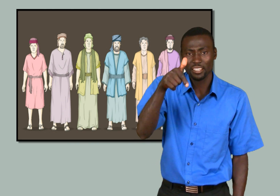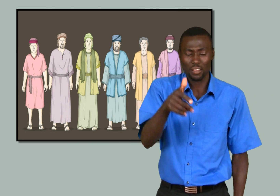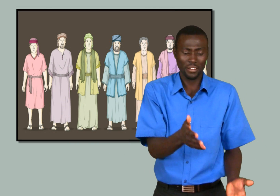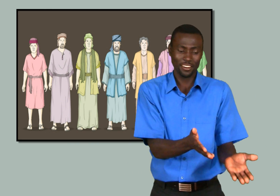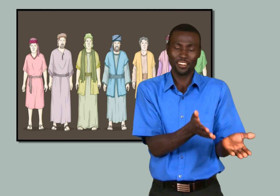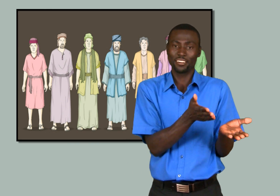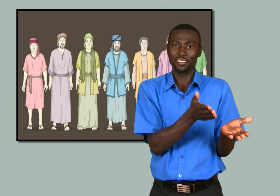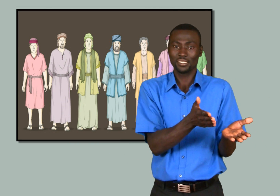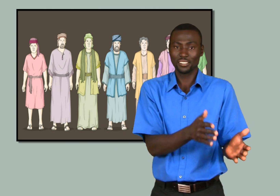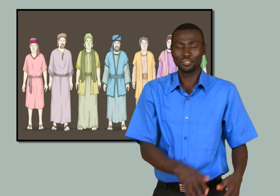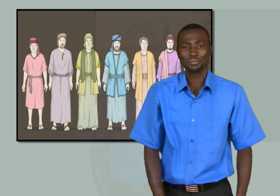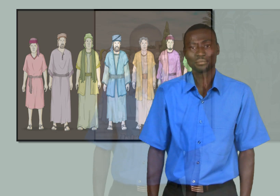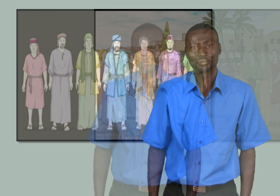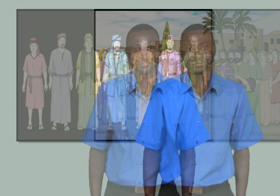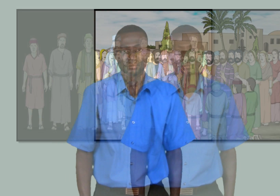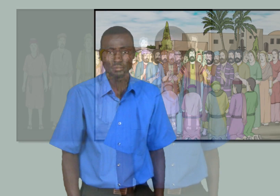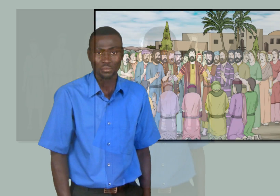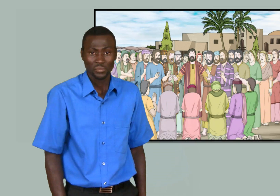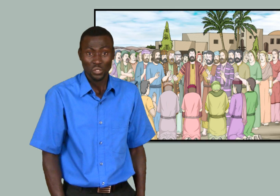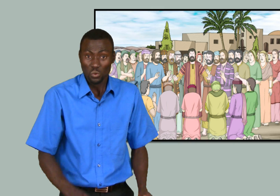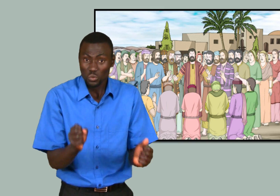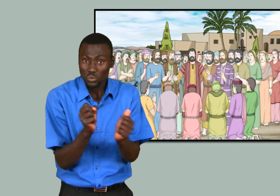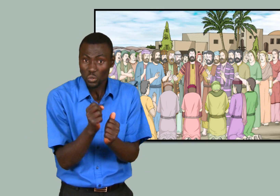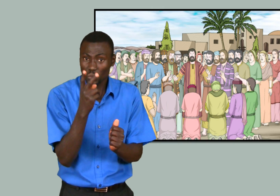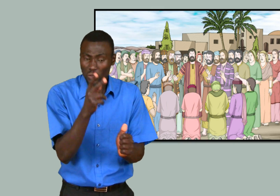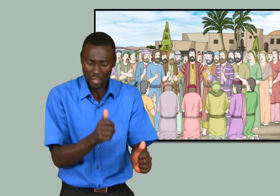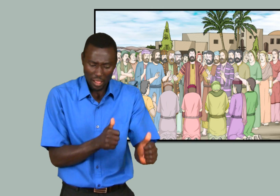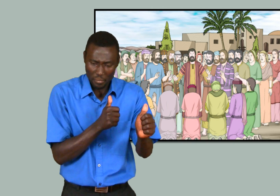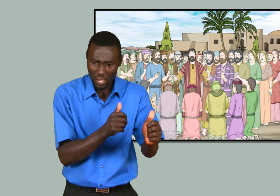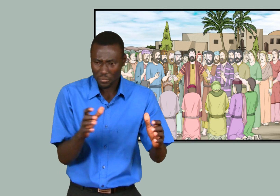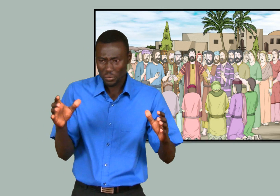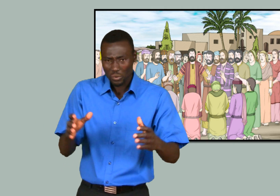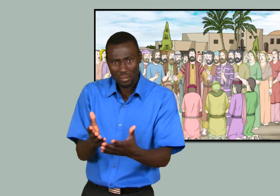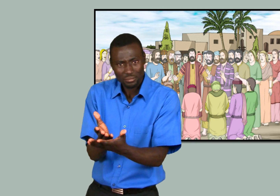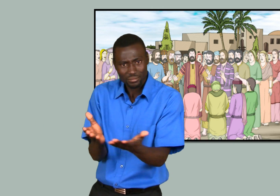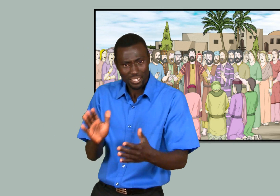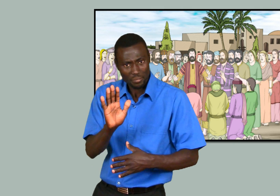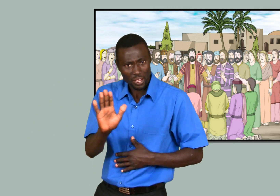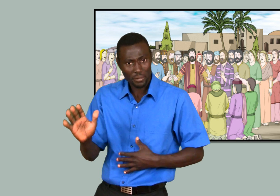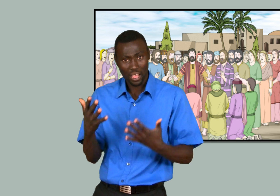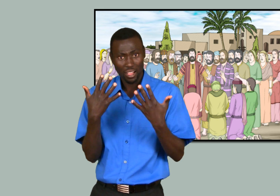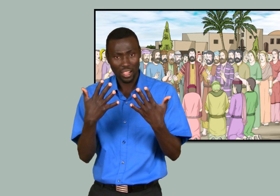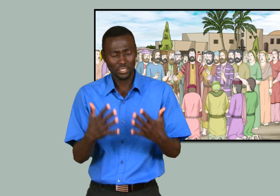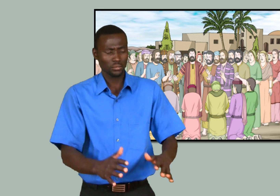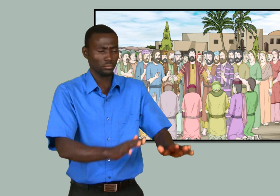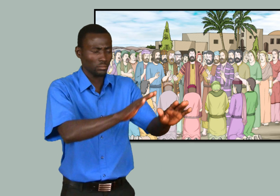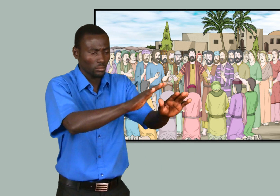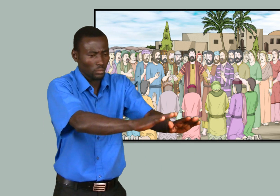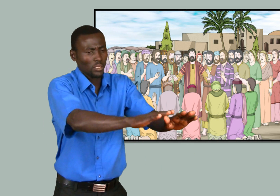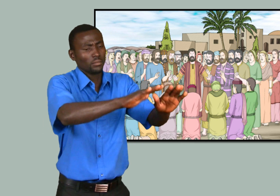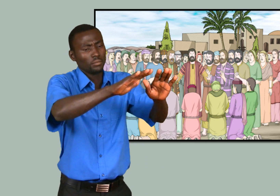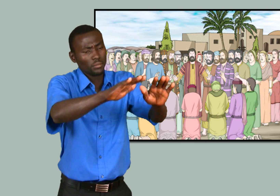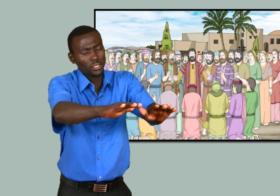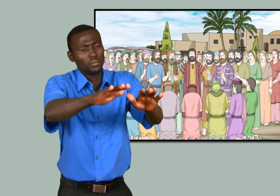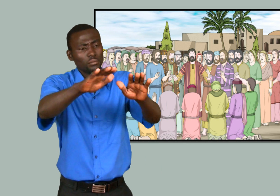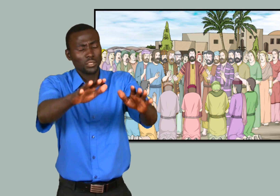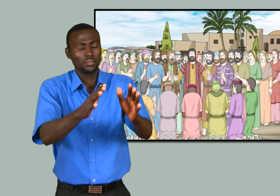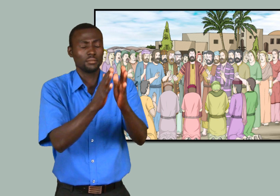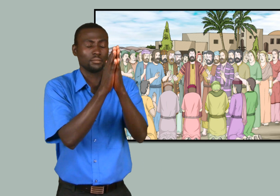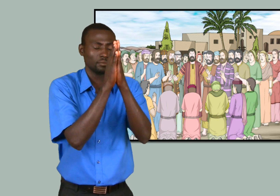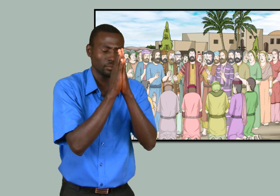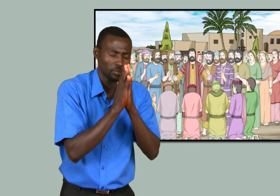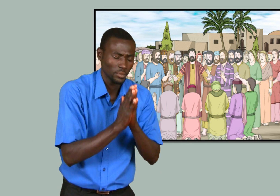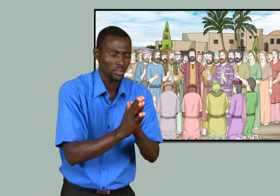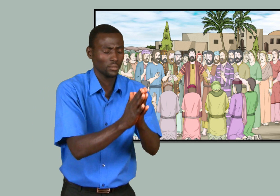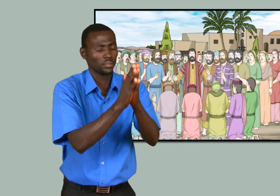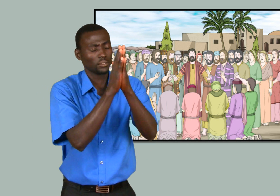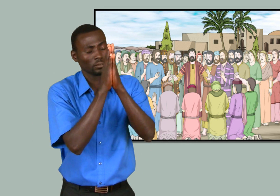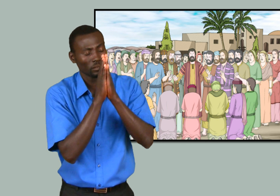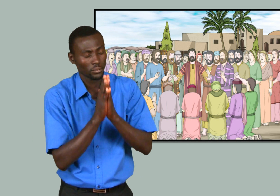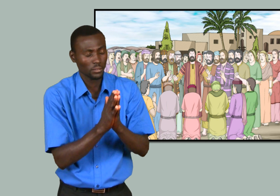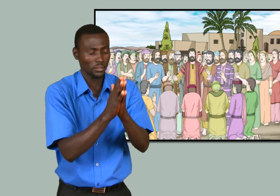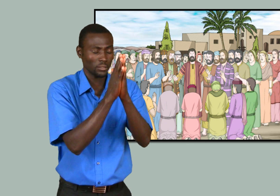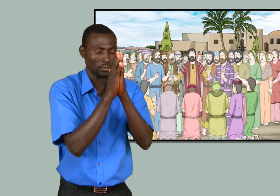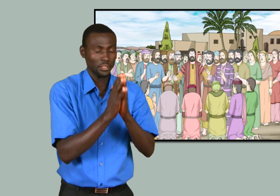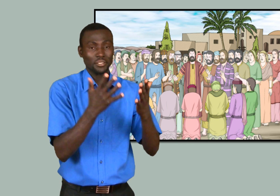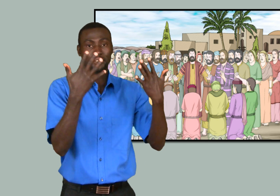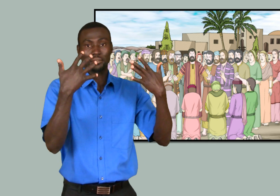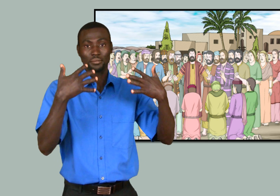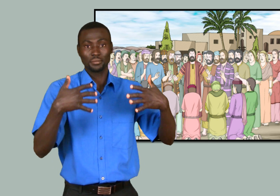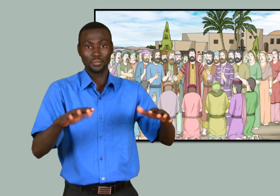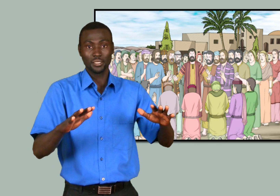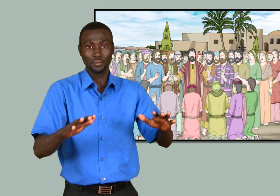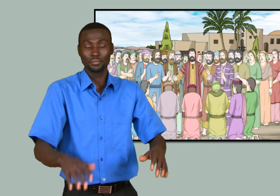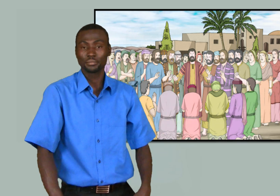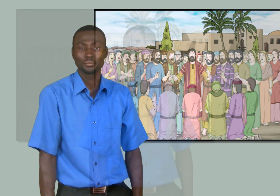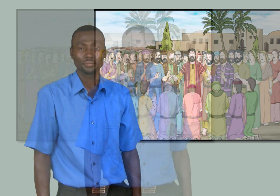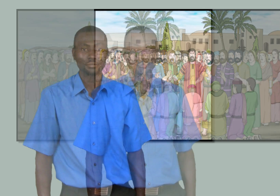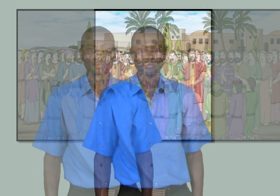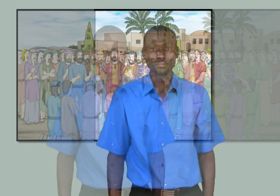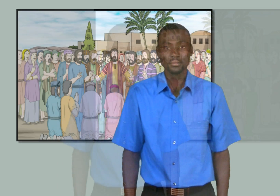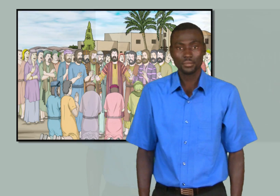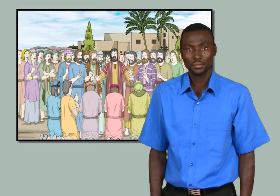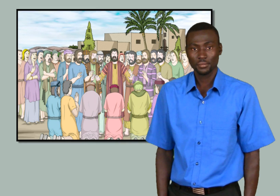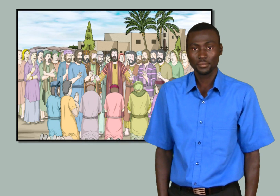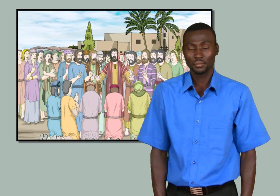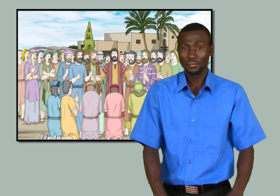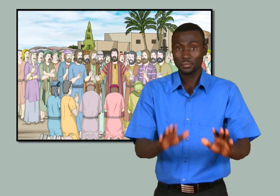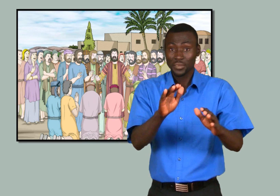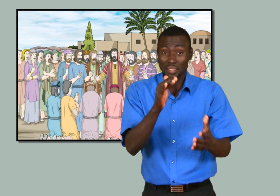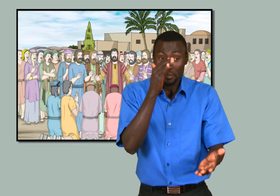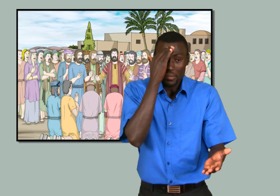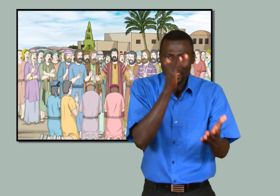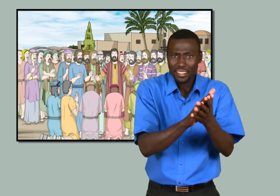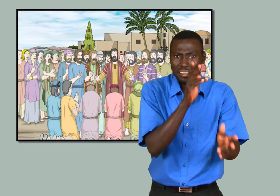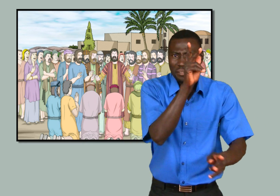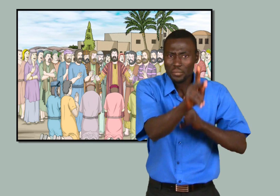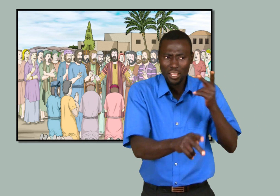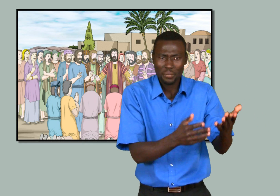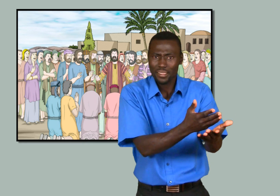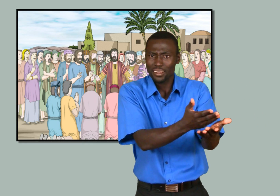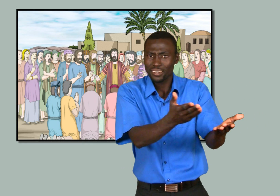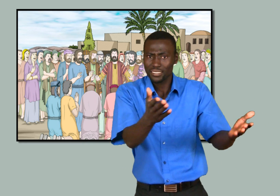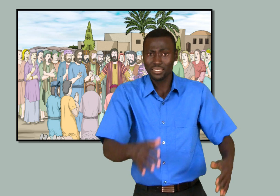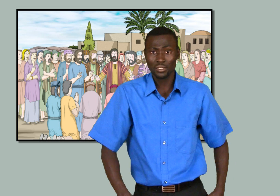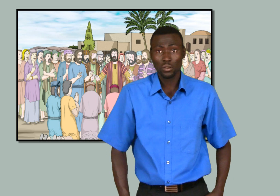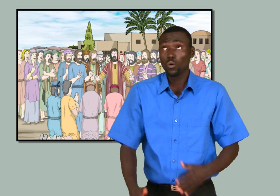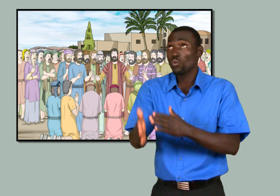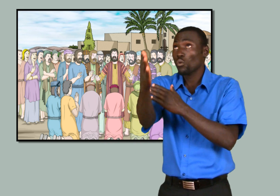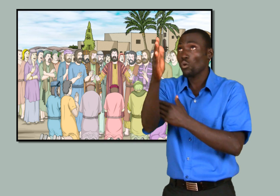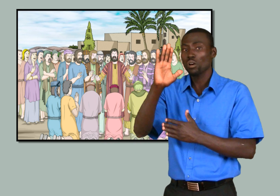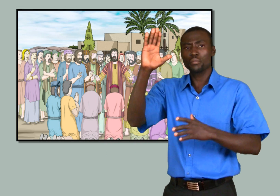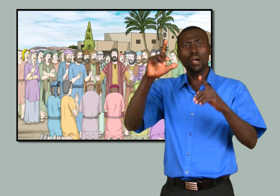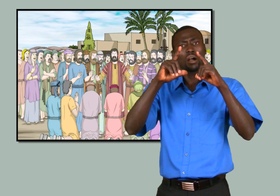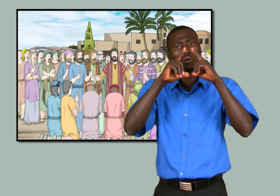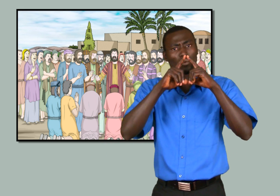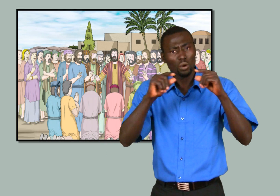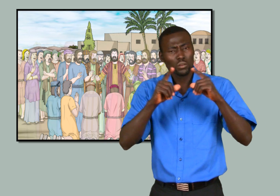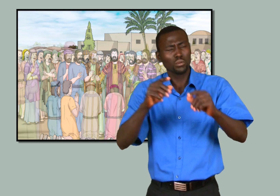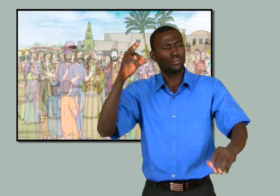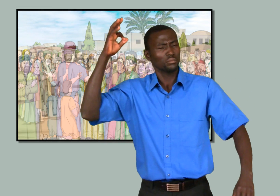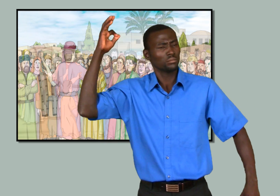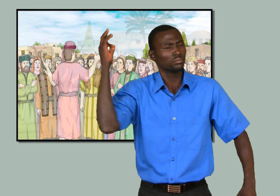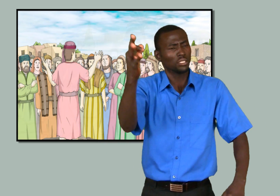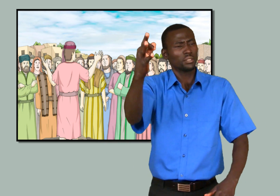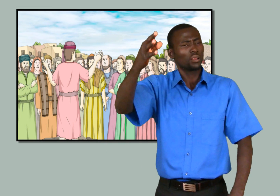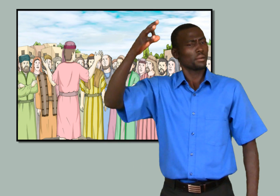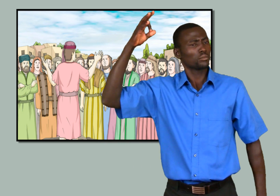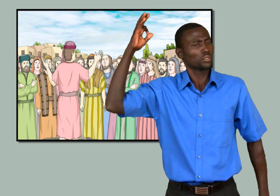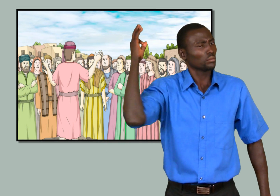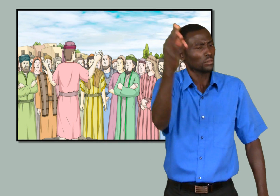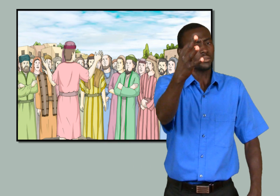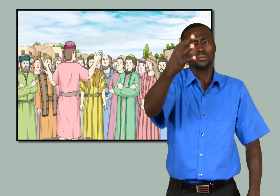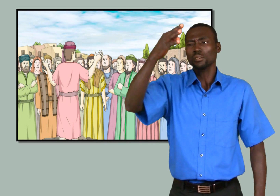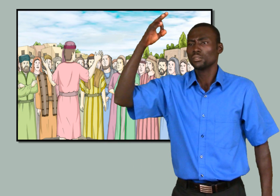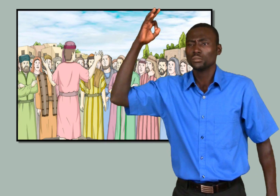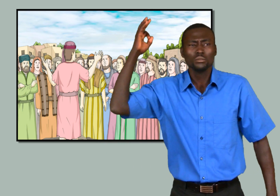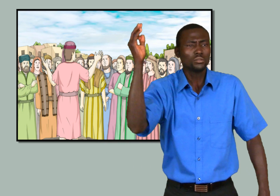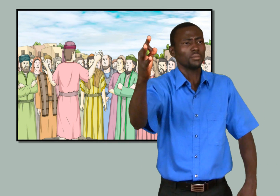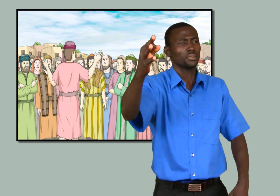They presented these seven to the apostles, who prayed and laid their hands on them.